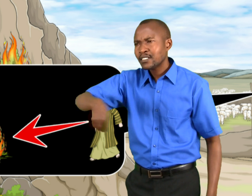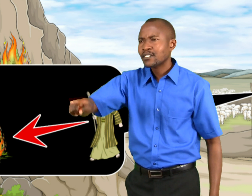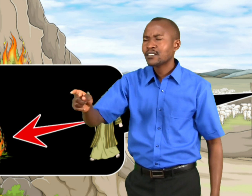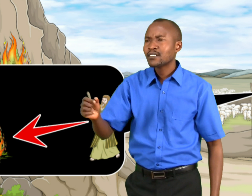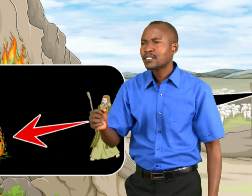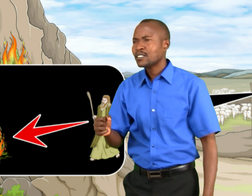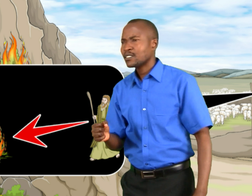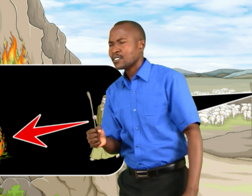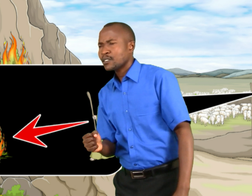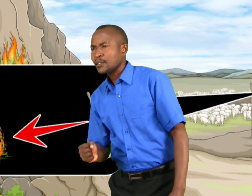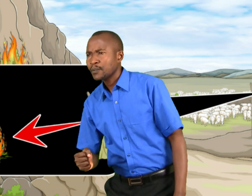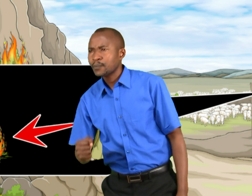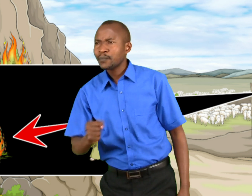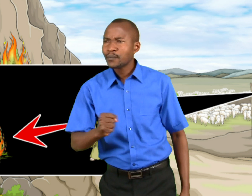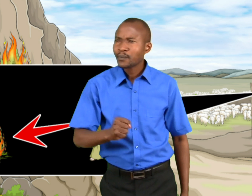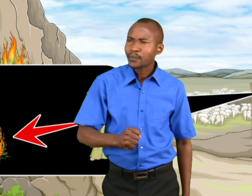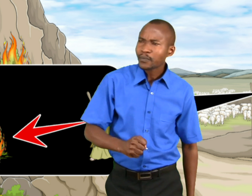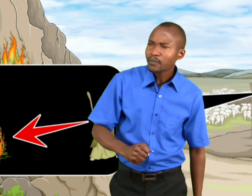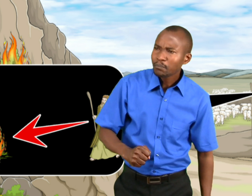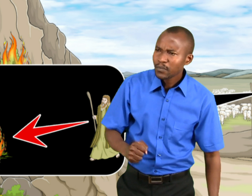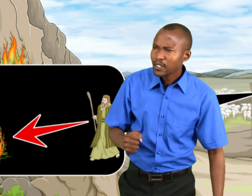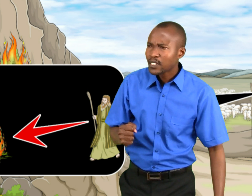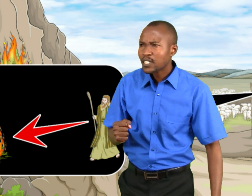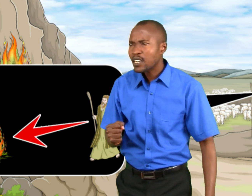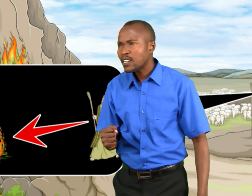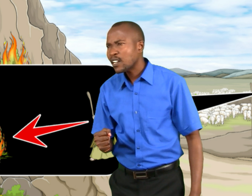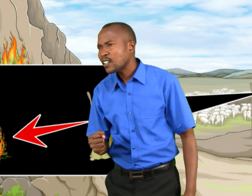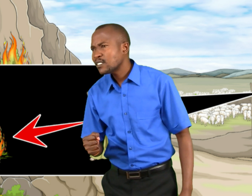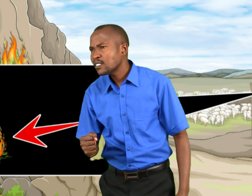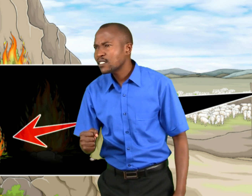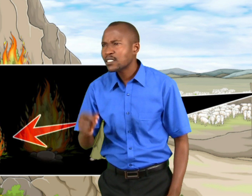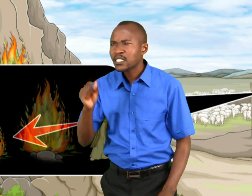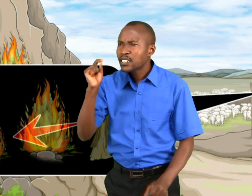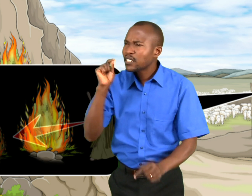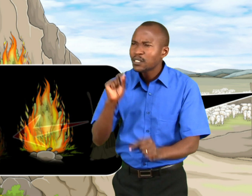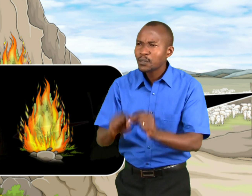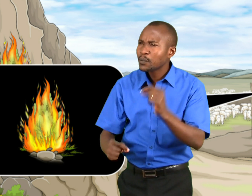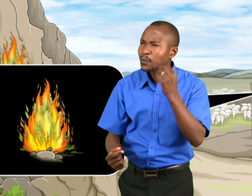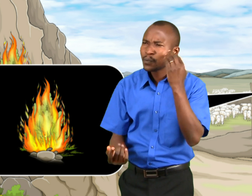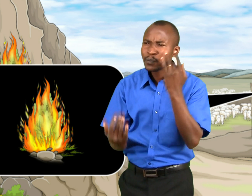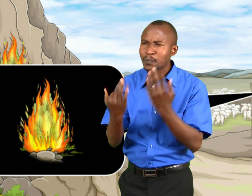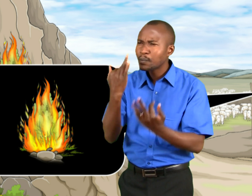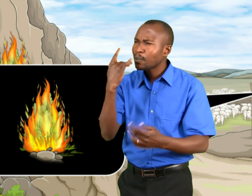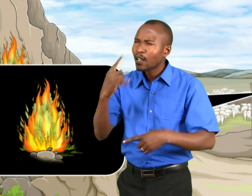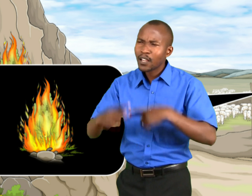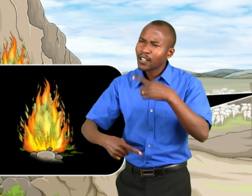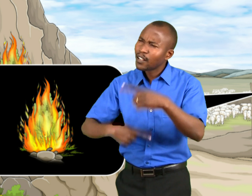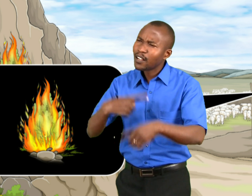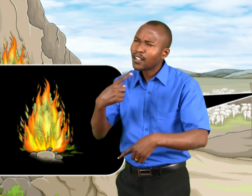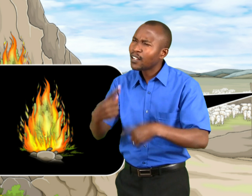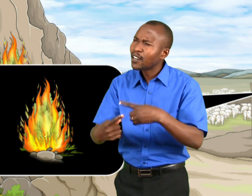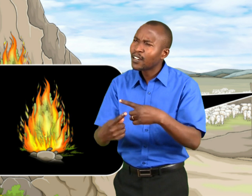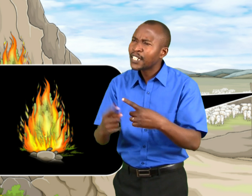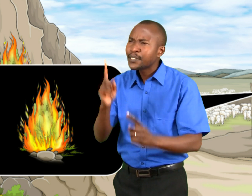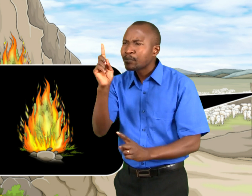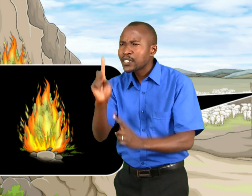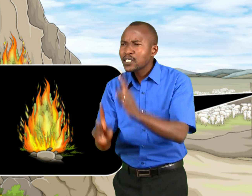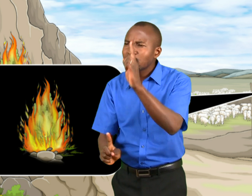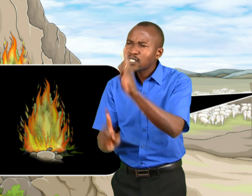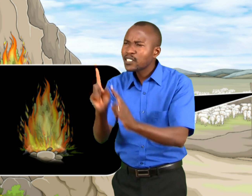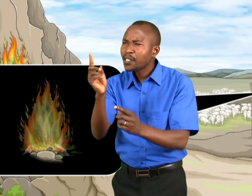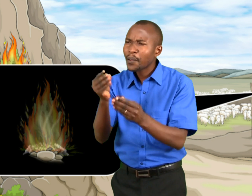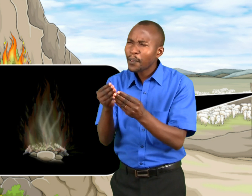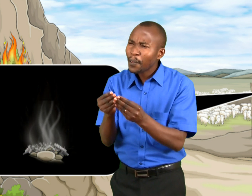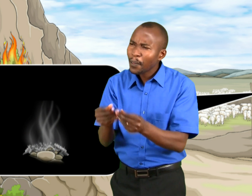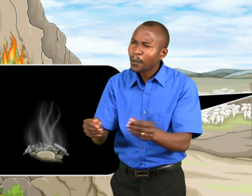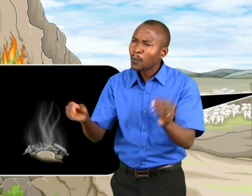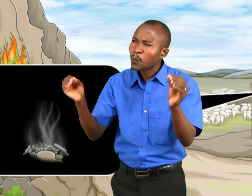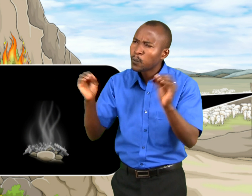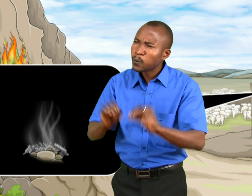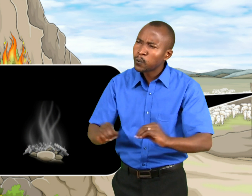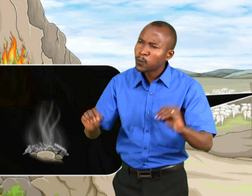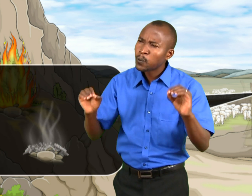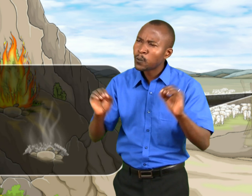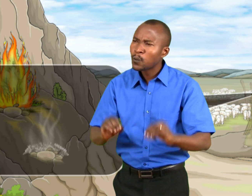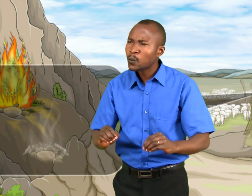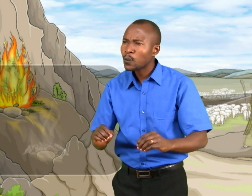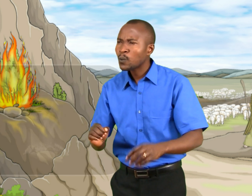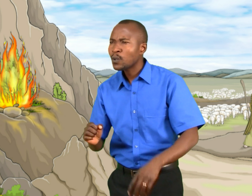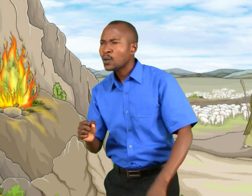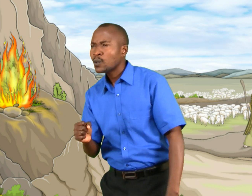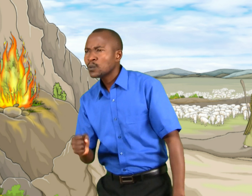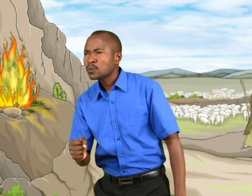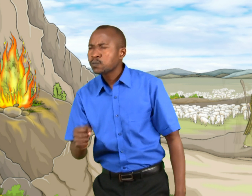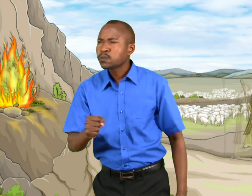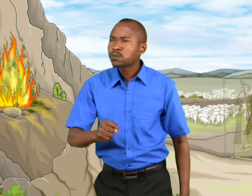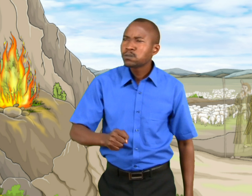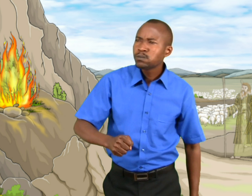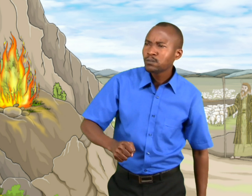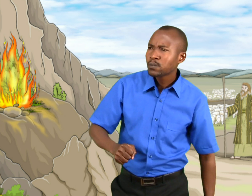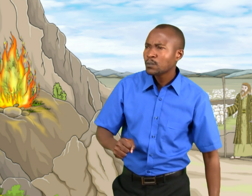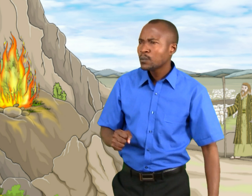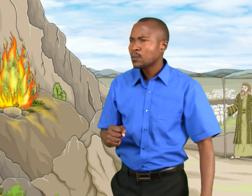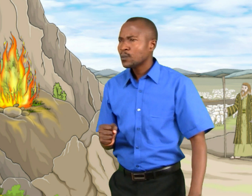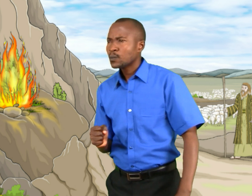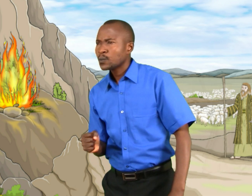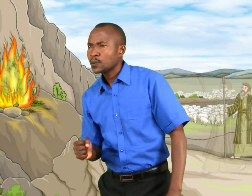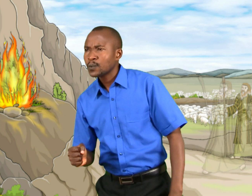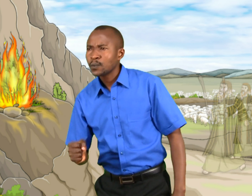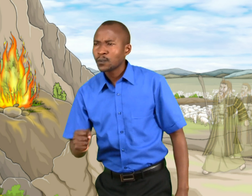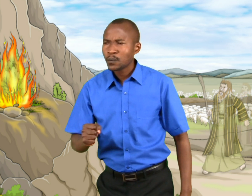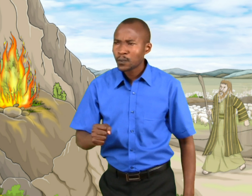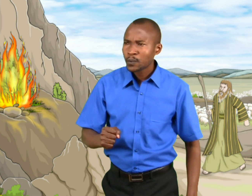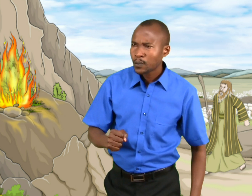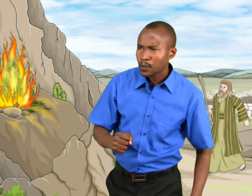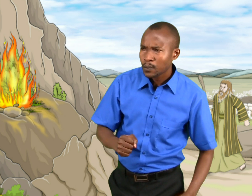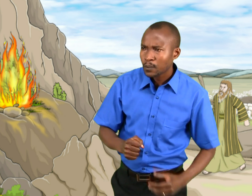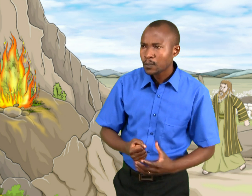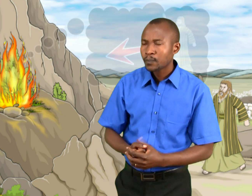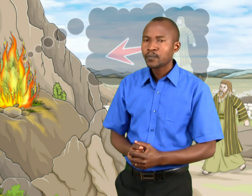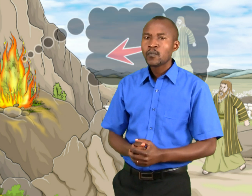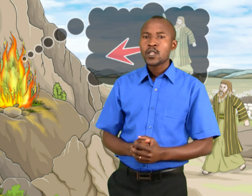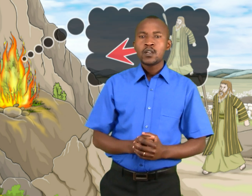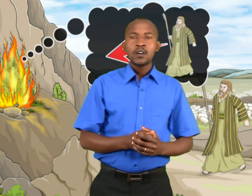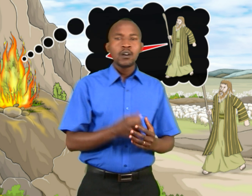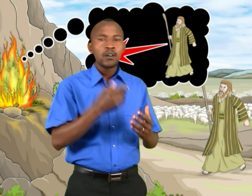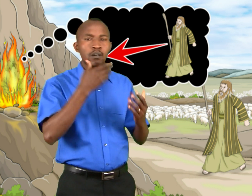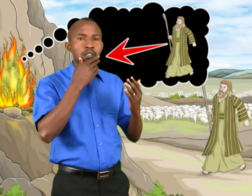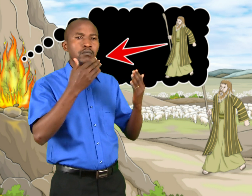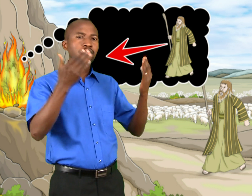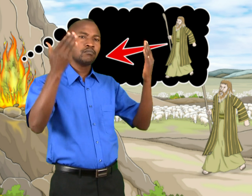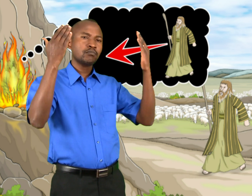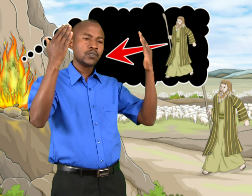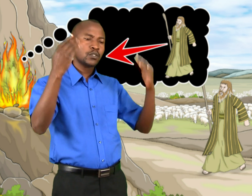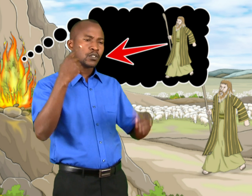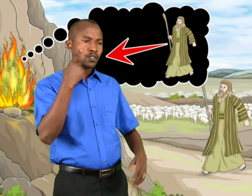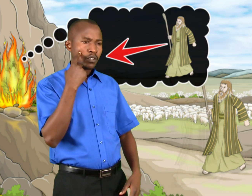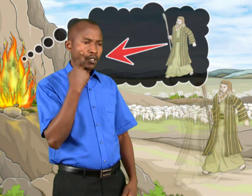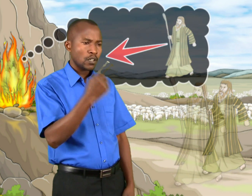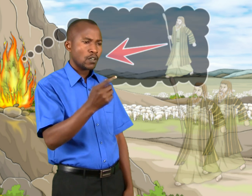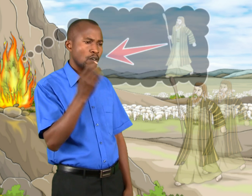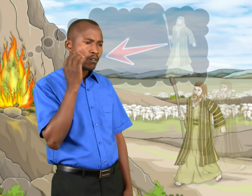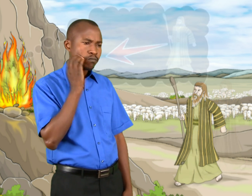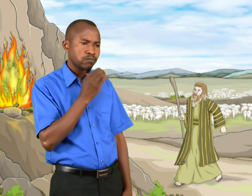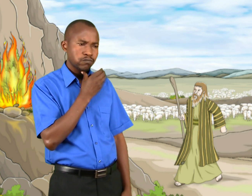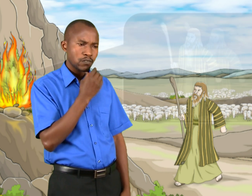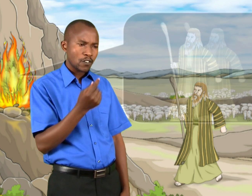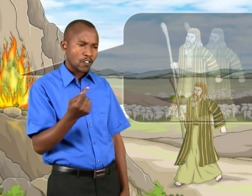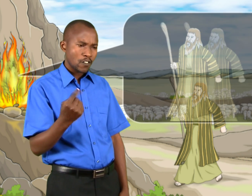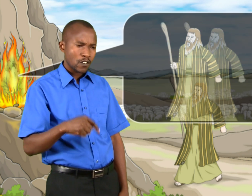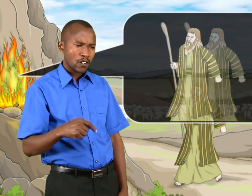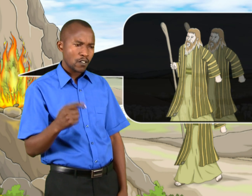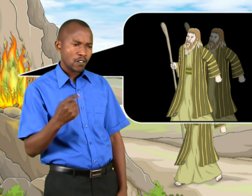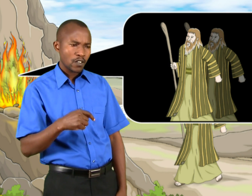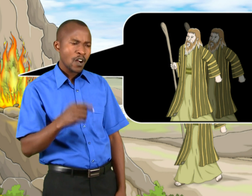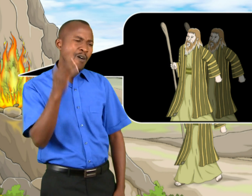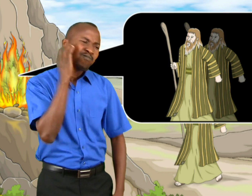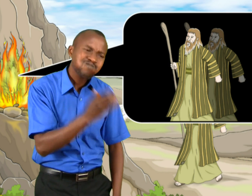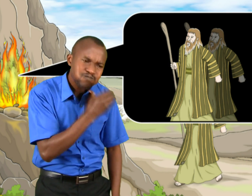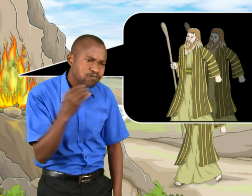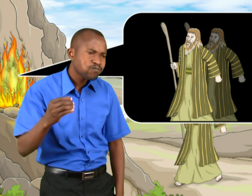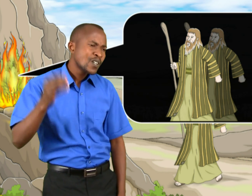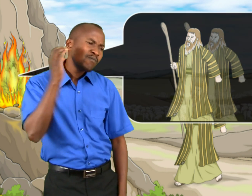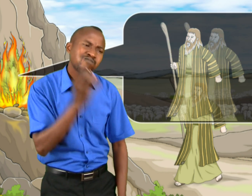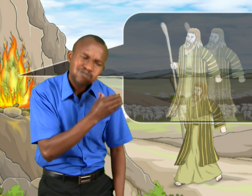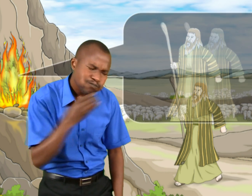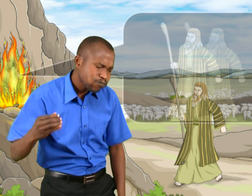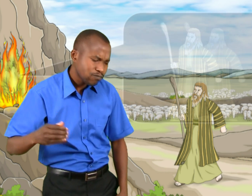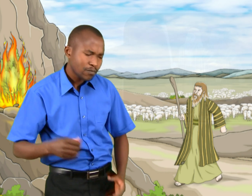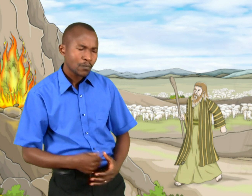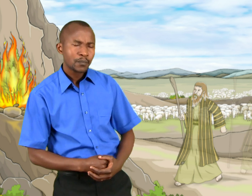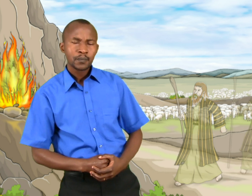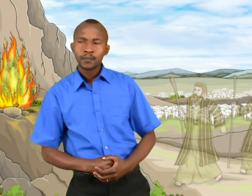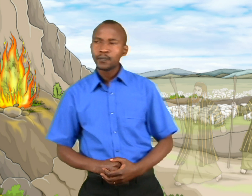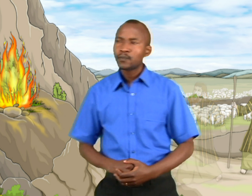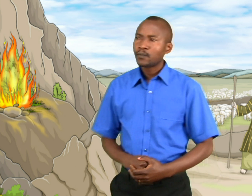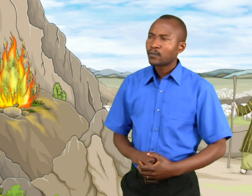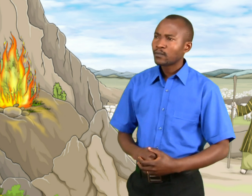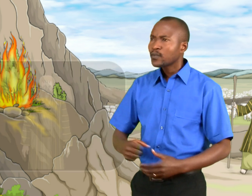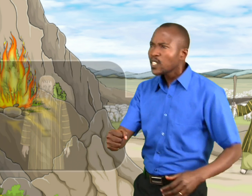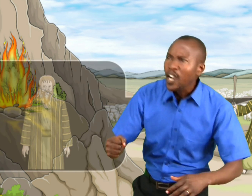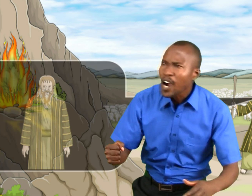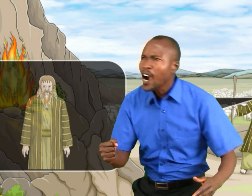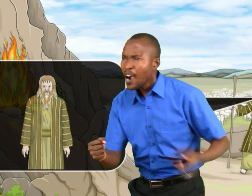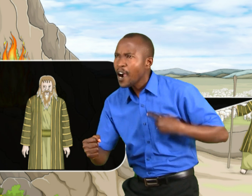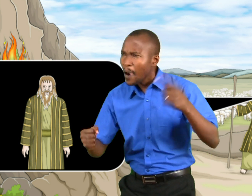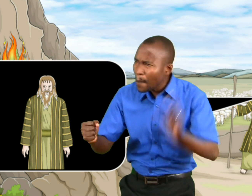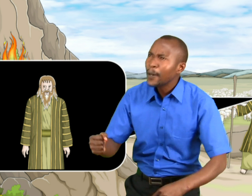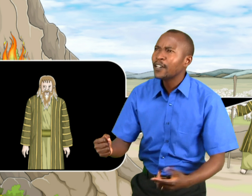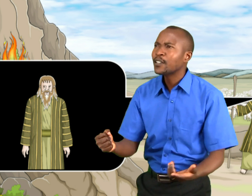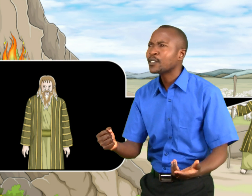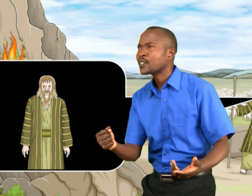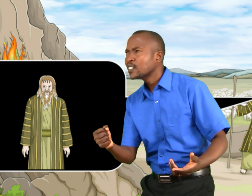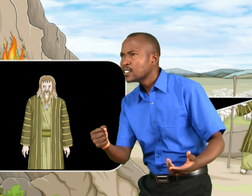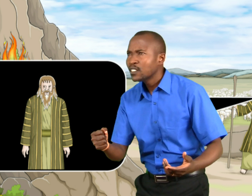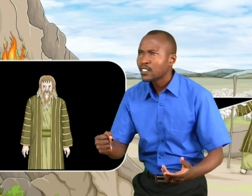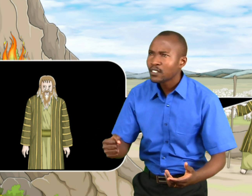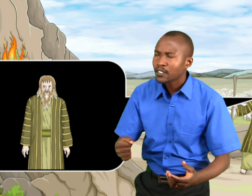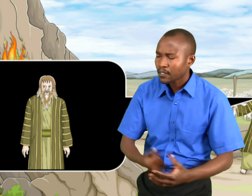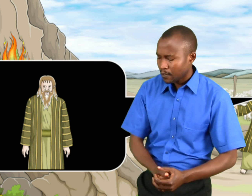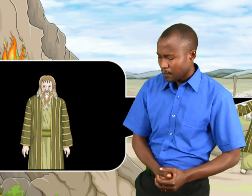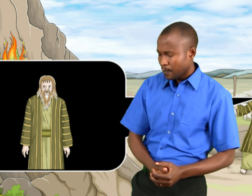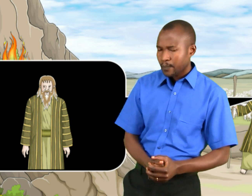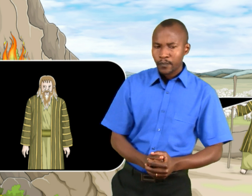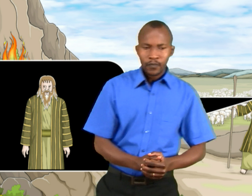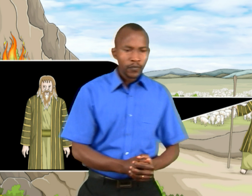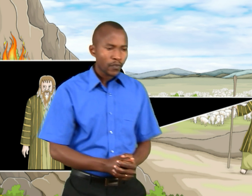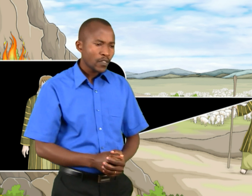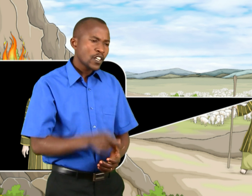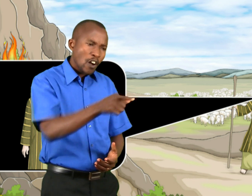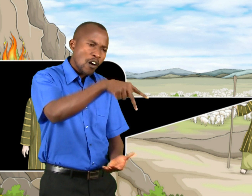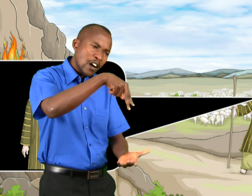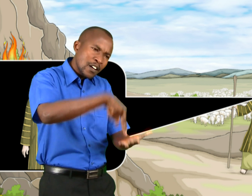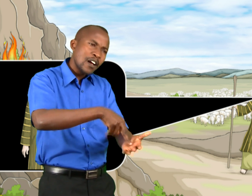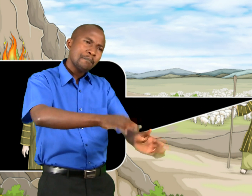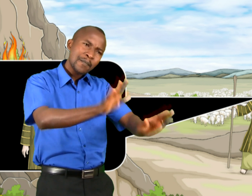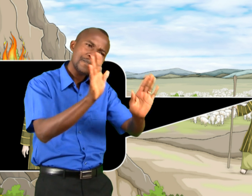When the LORD saw that he had gone over to look, God called out to him from within the bush, “Moses, Moses!”